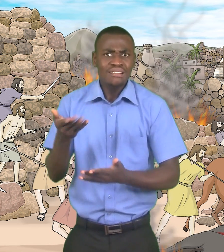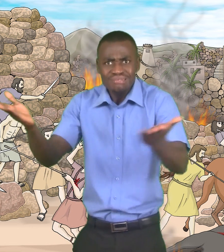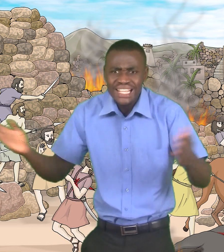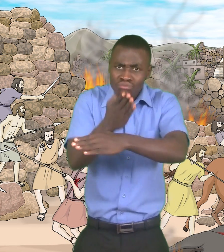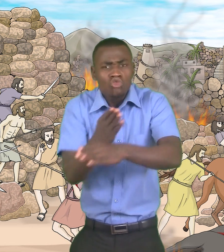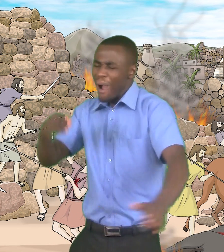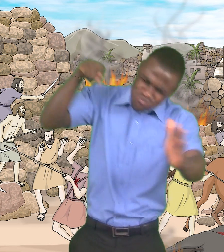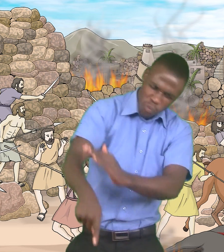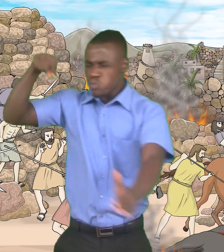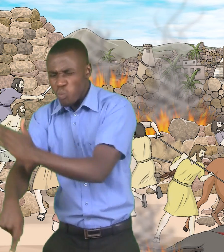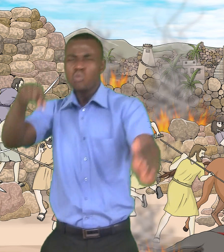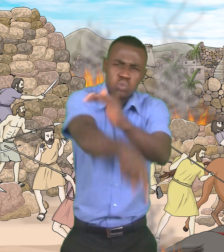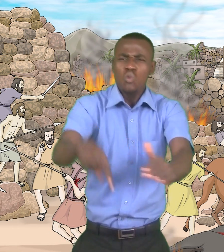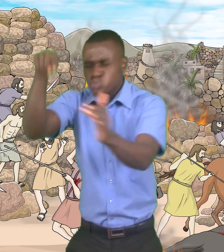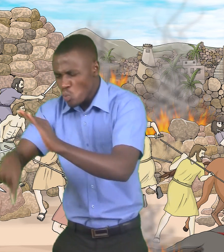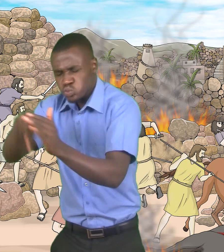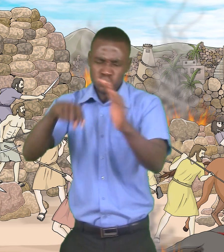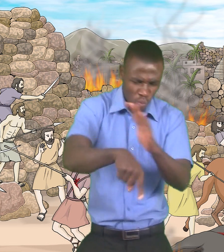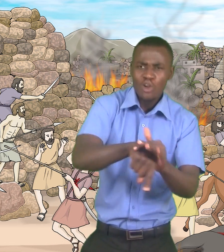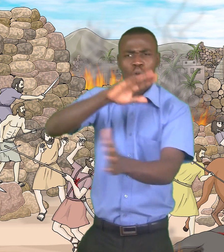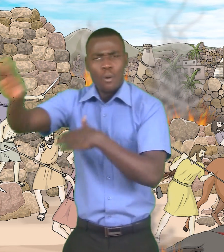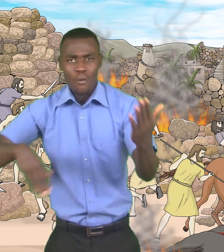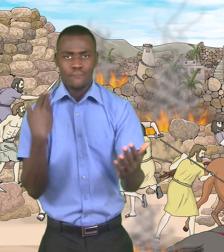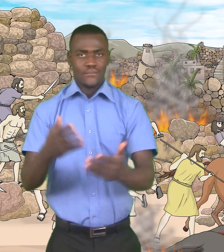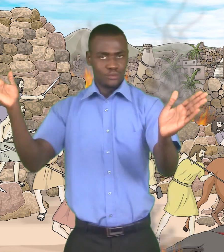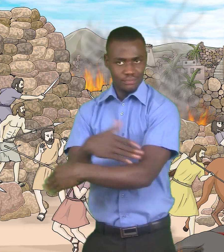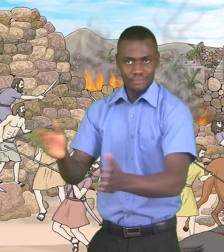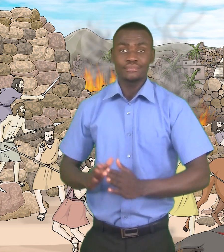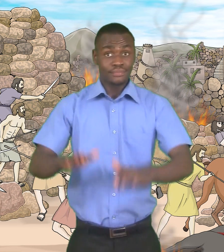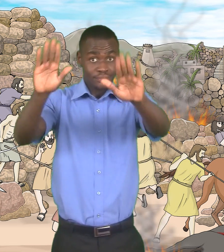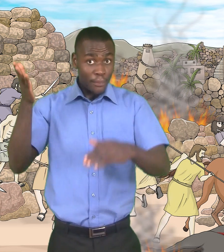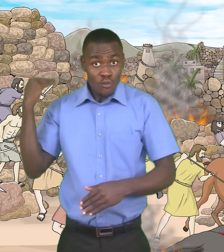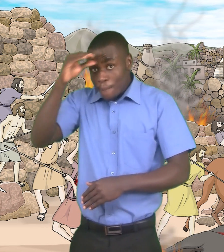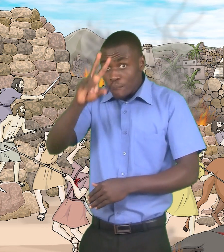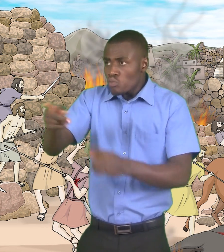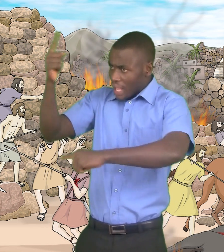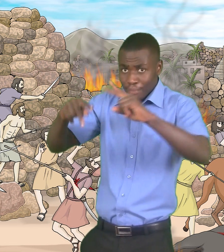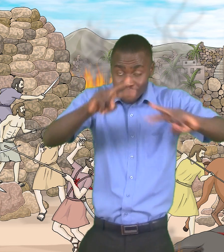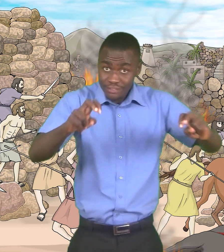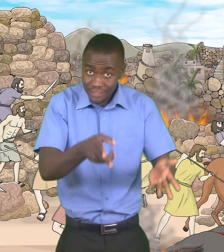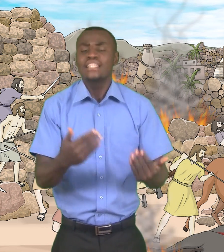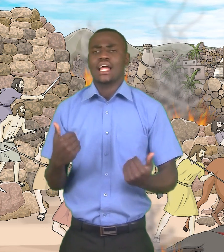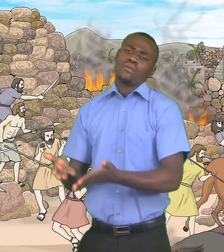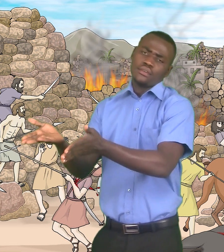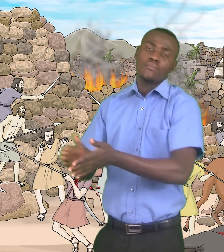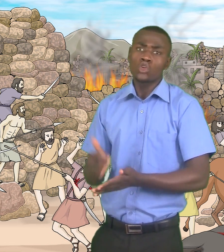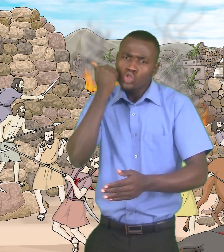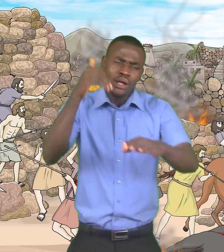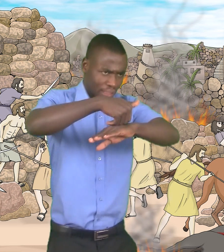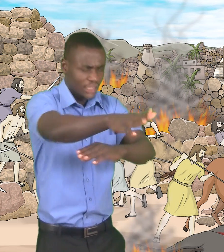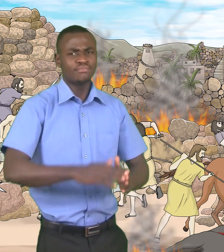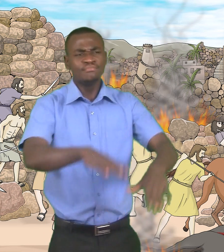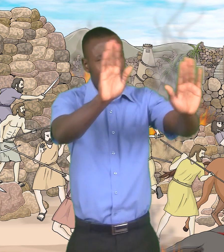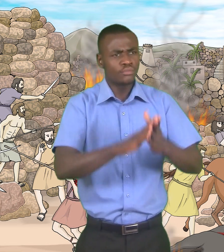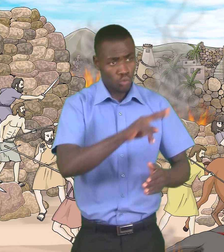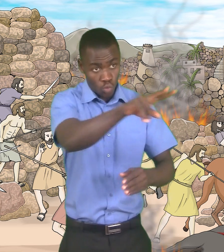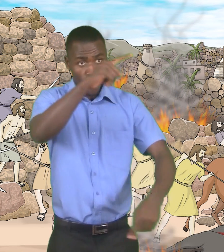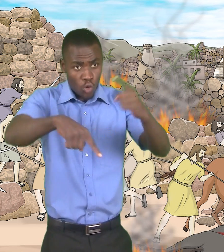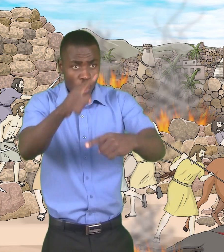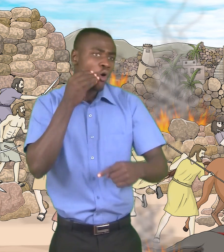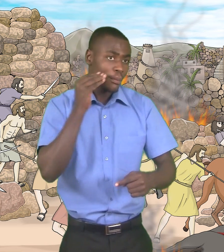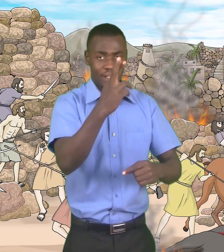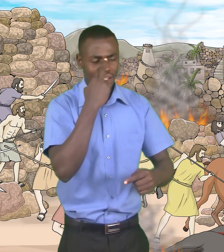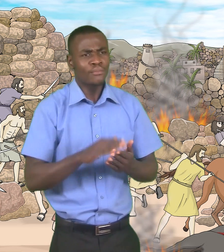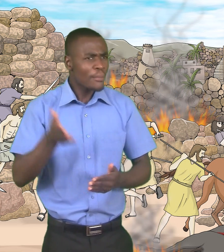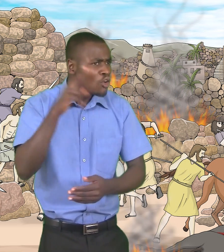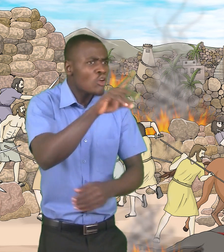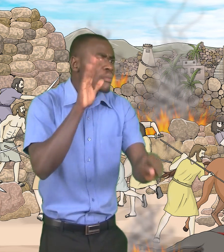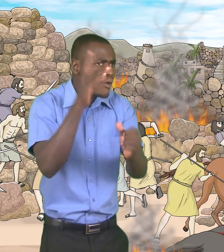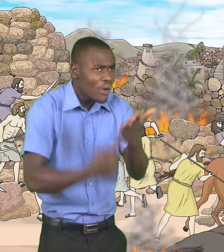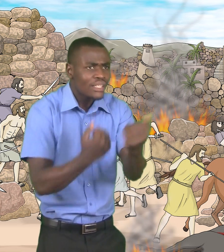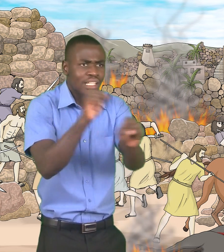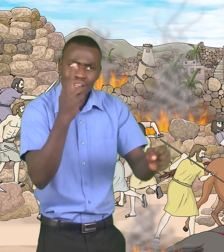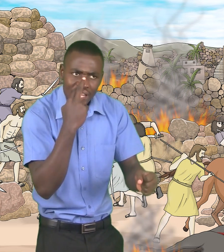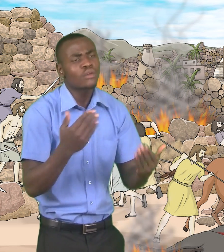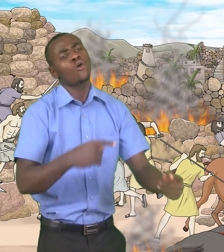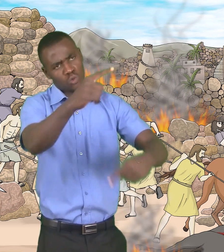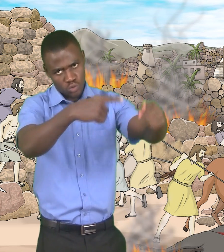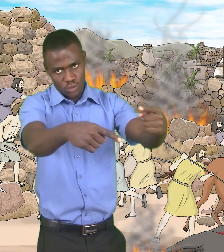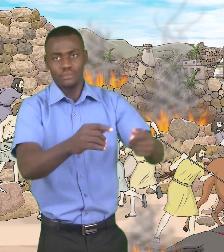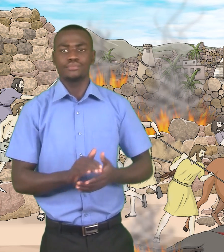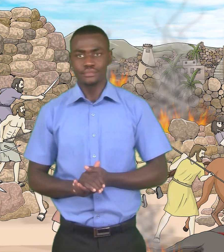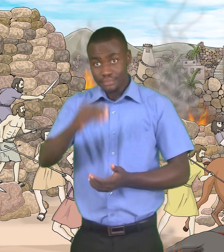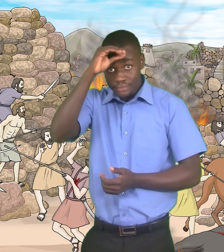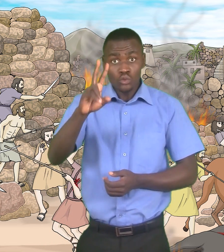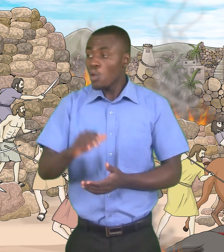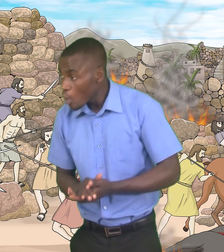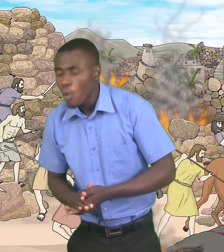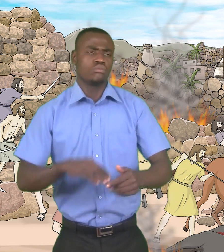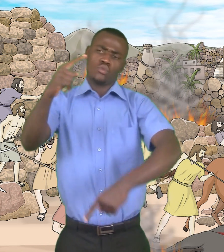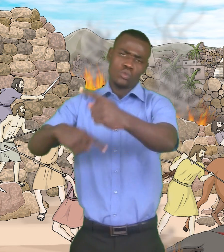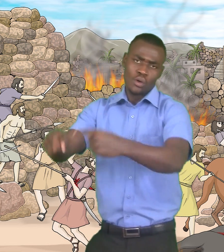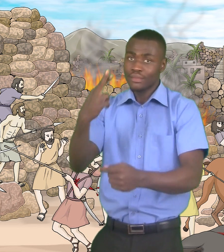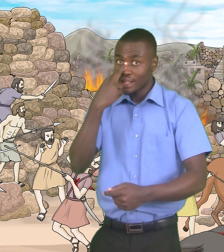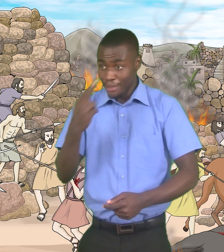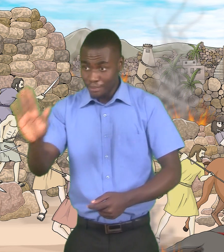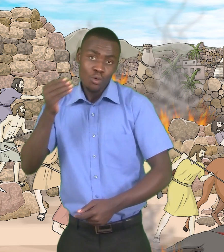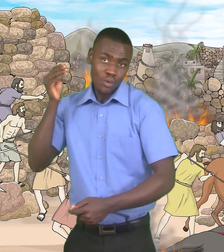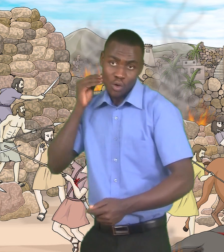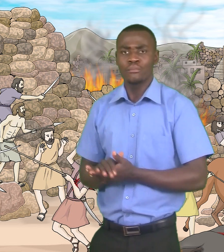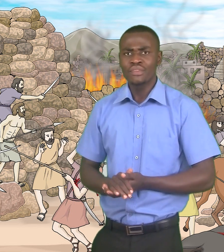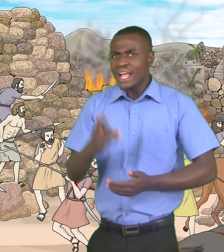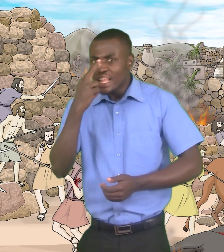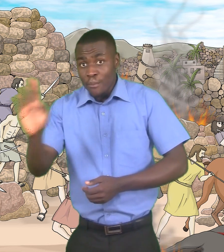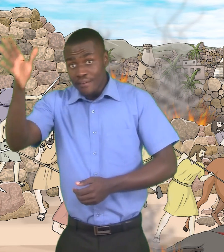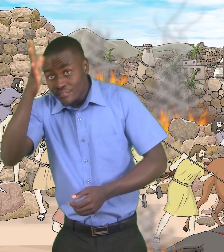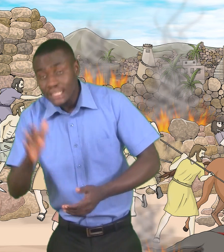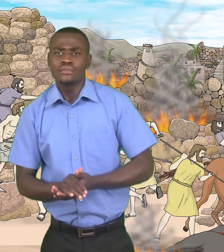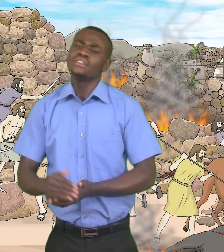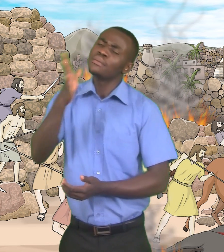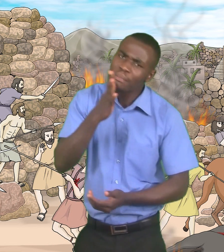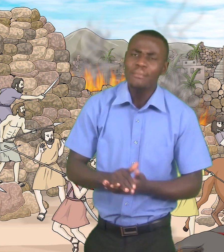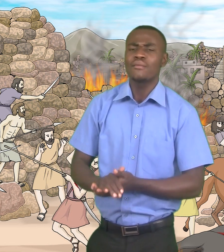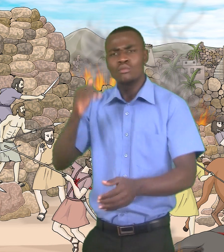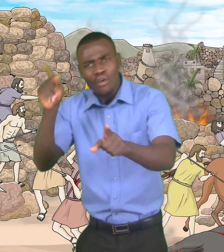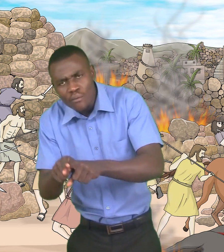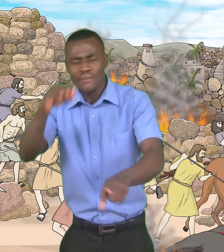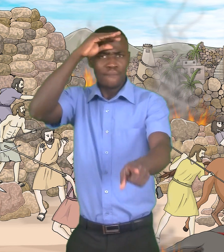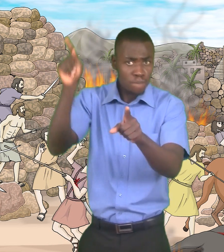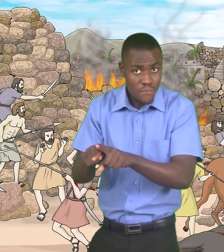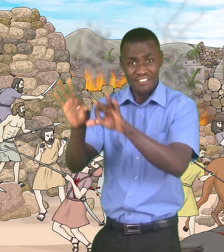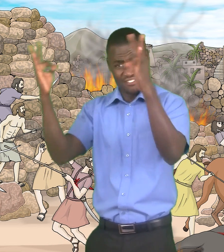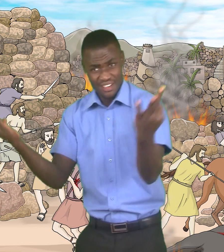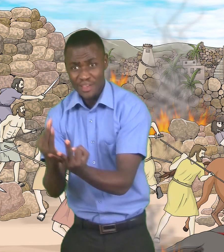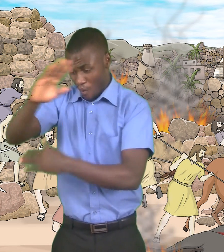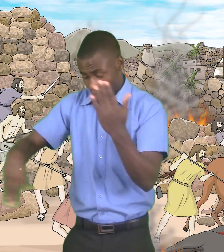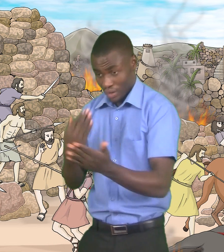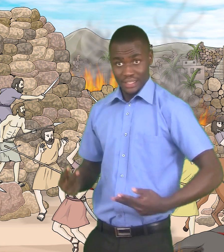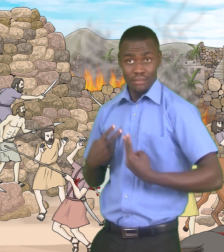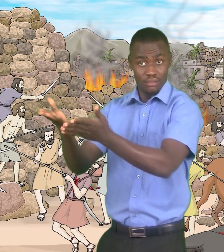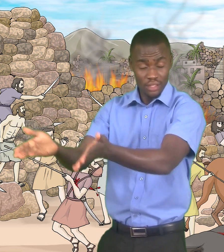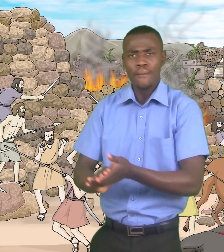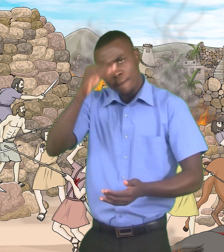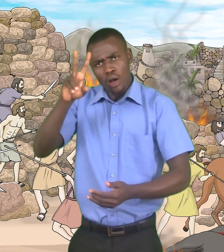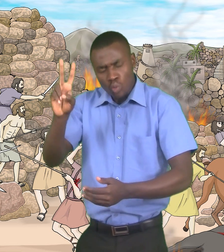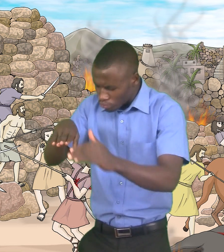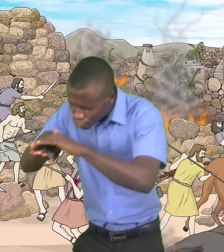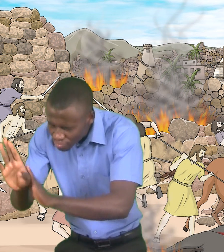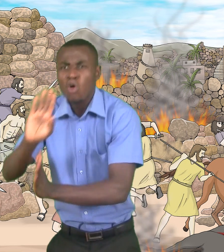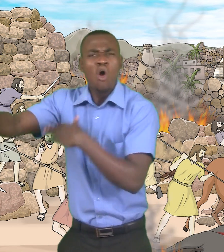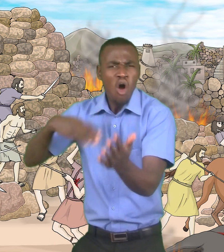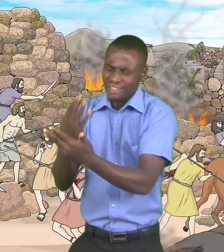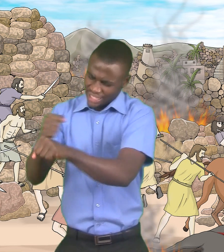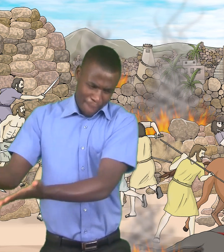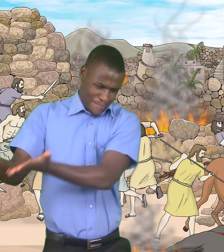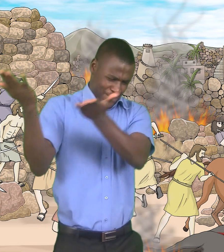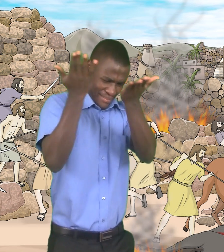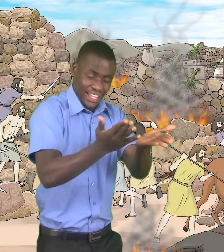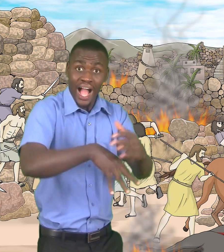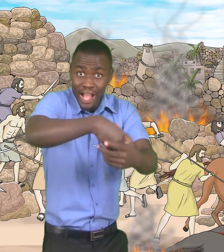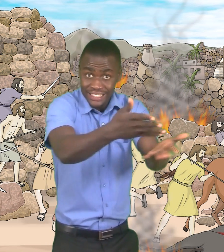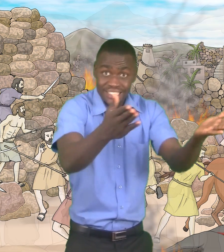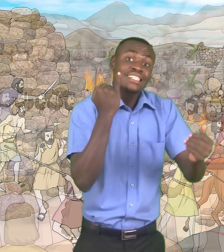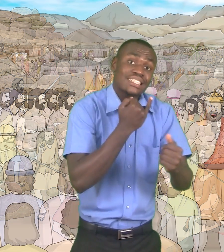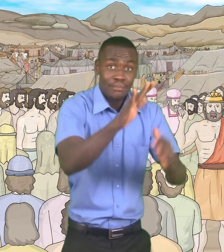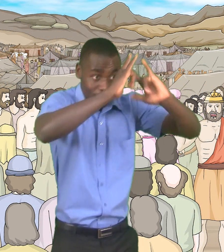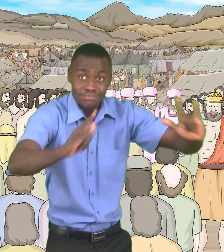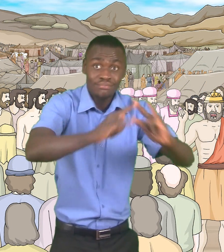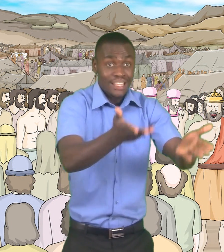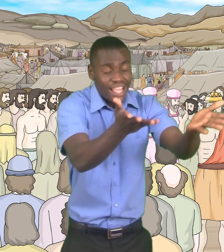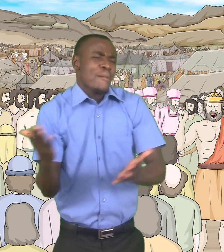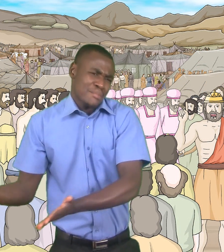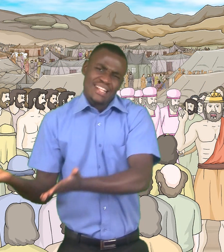Meanwhile, Joshua told the two men who had spied out the land, “Go into the house of the prostitute and bring out the woman and all who are with her, just as you promised her.”